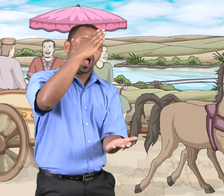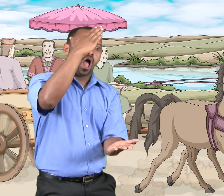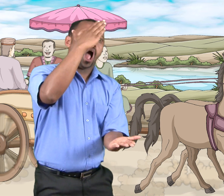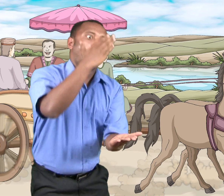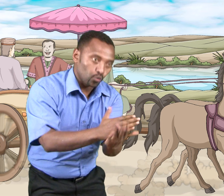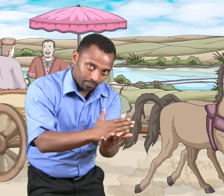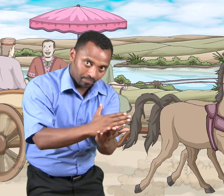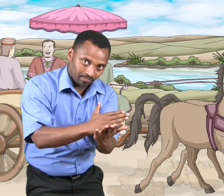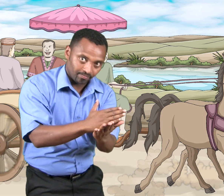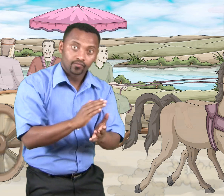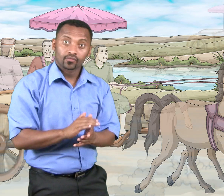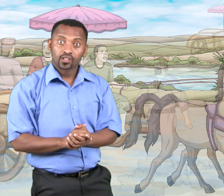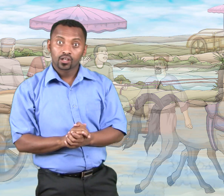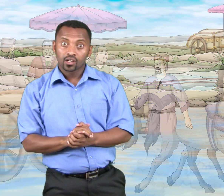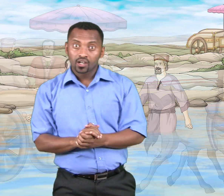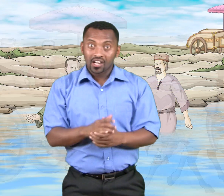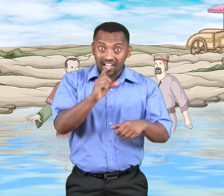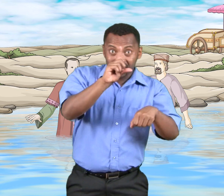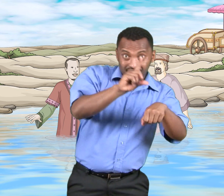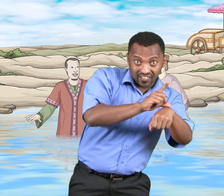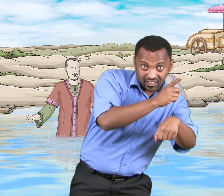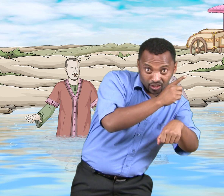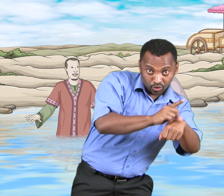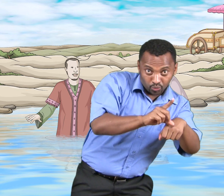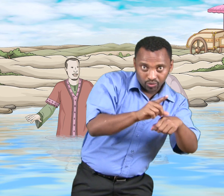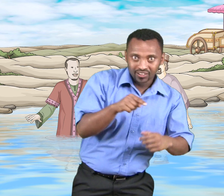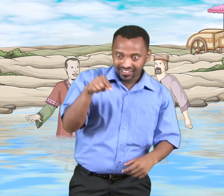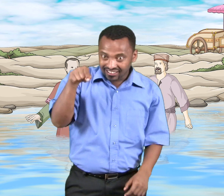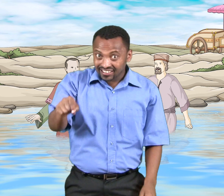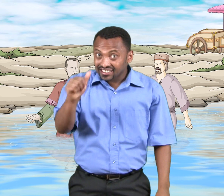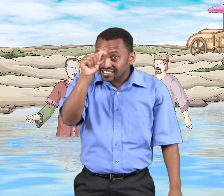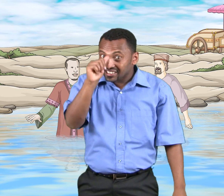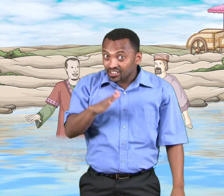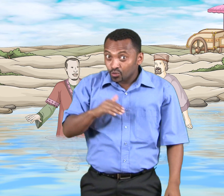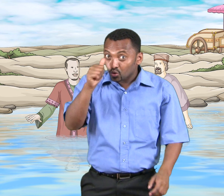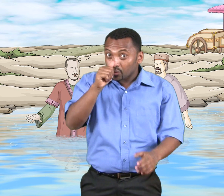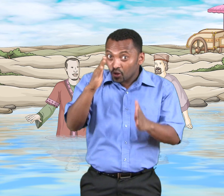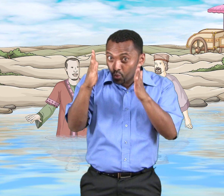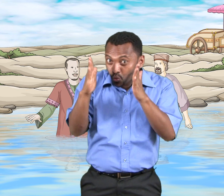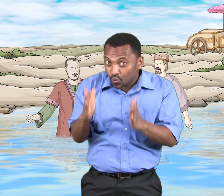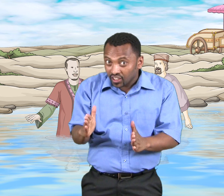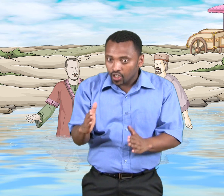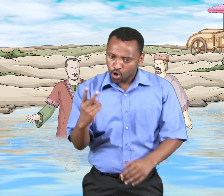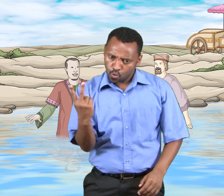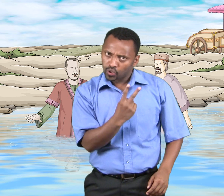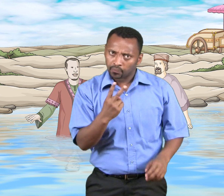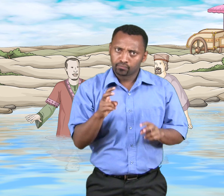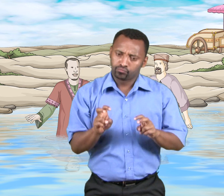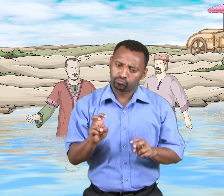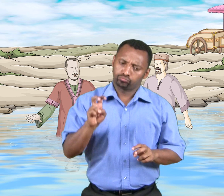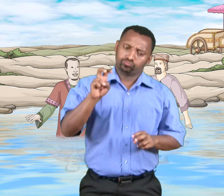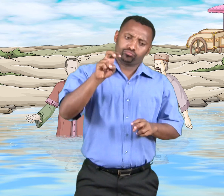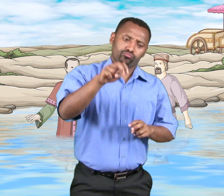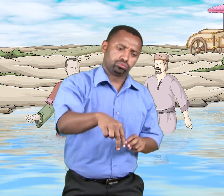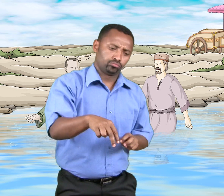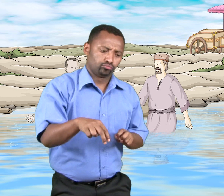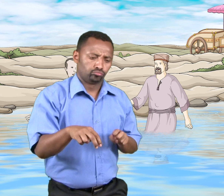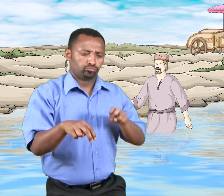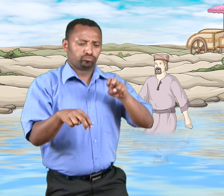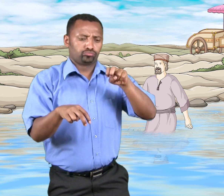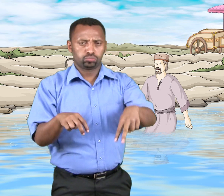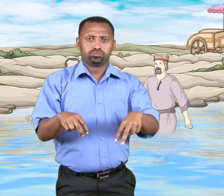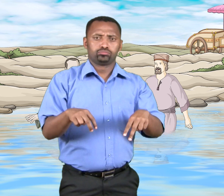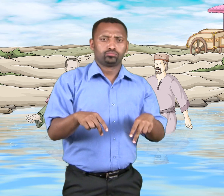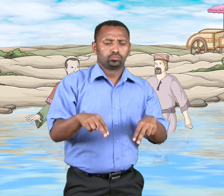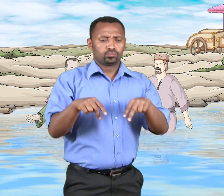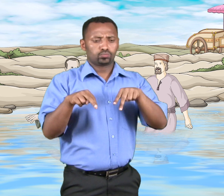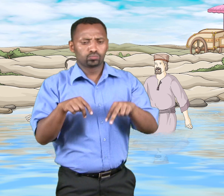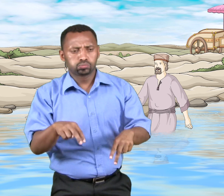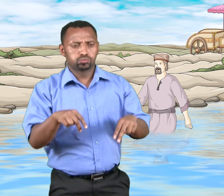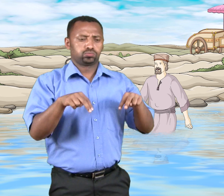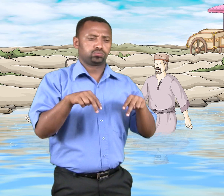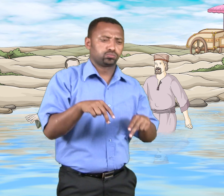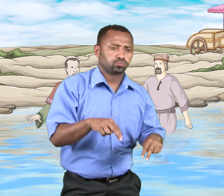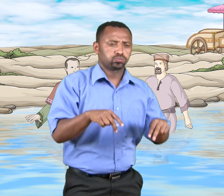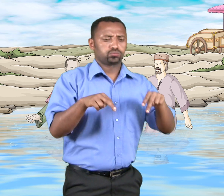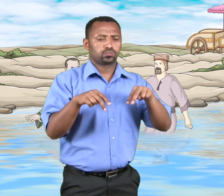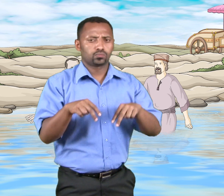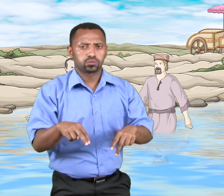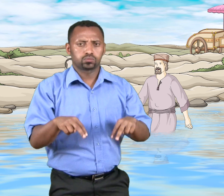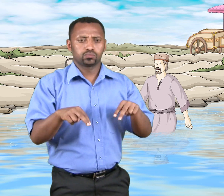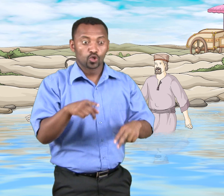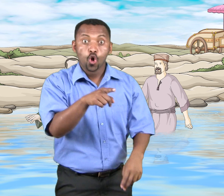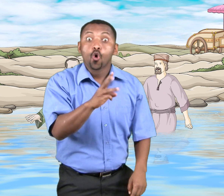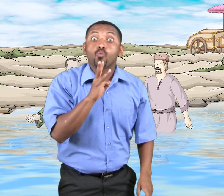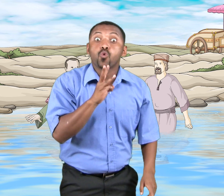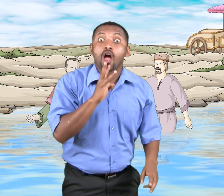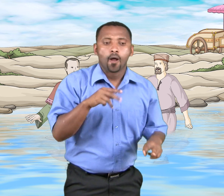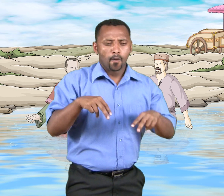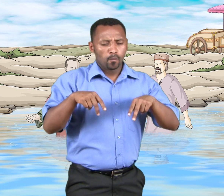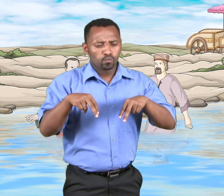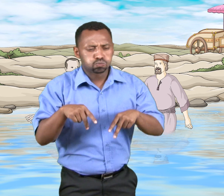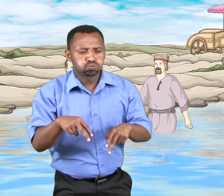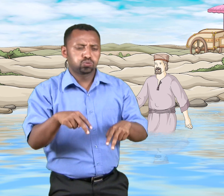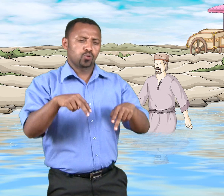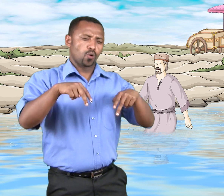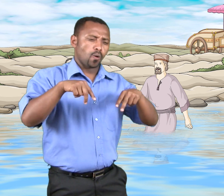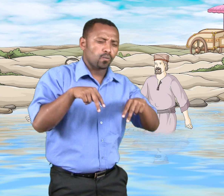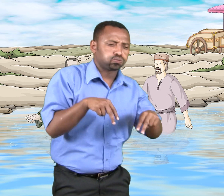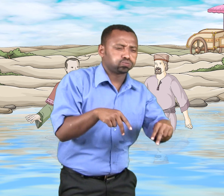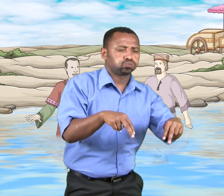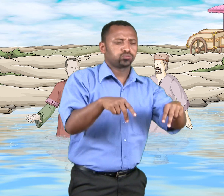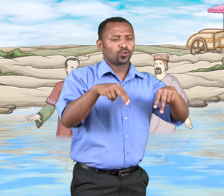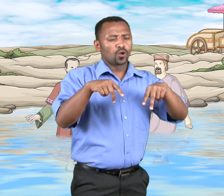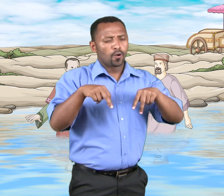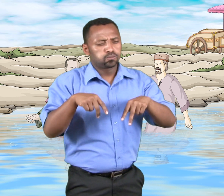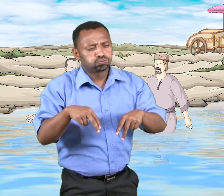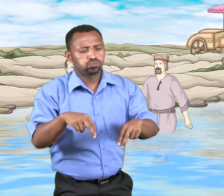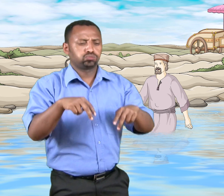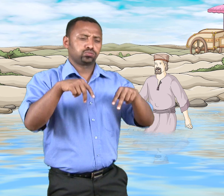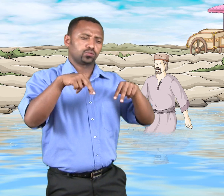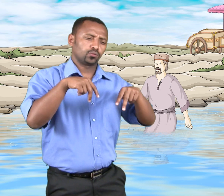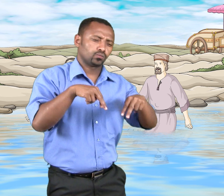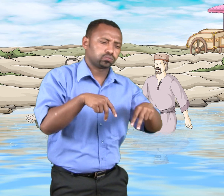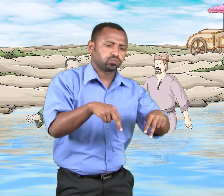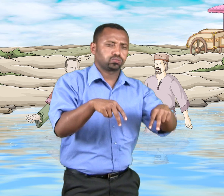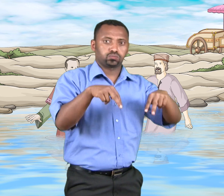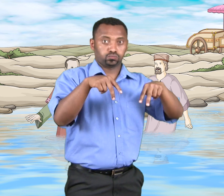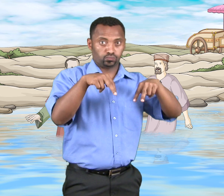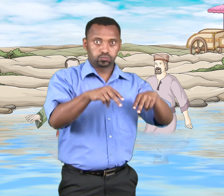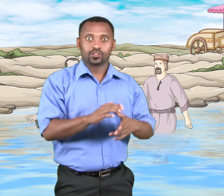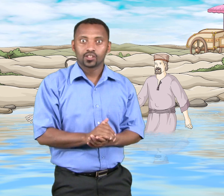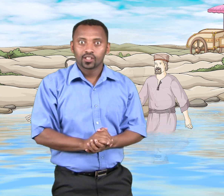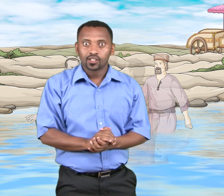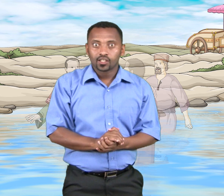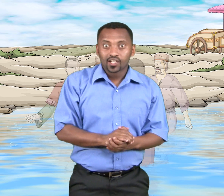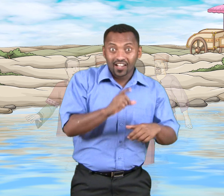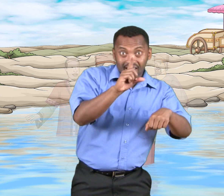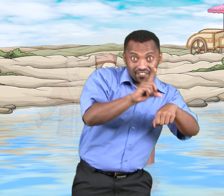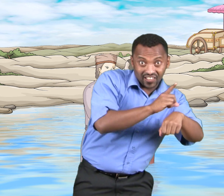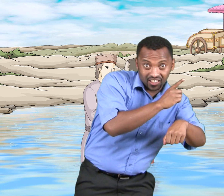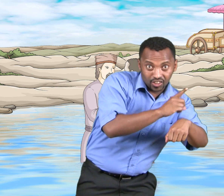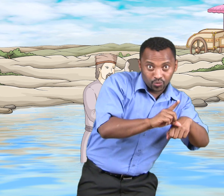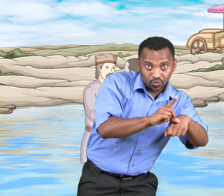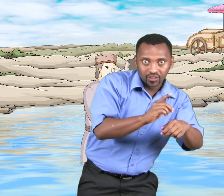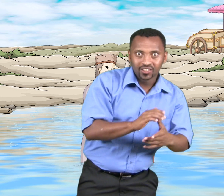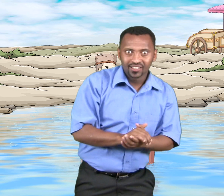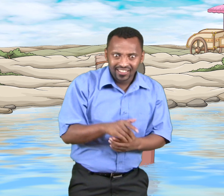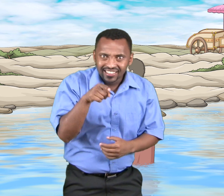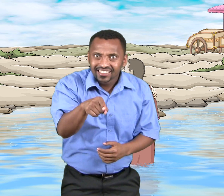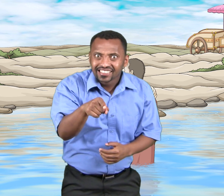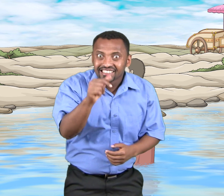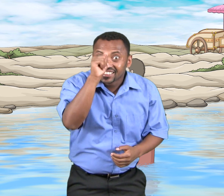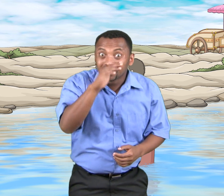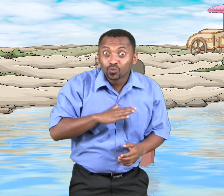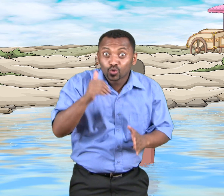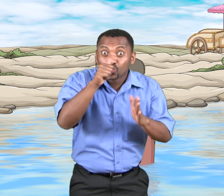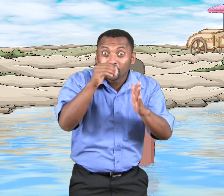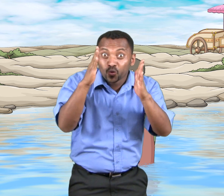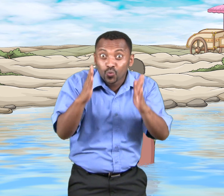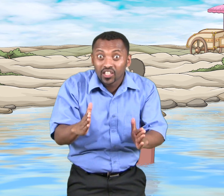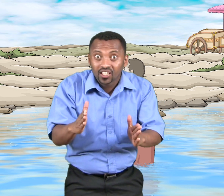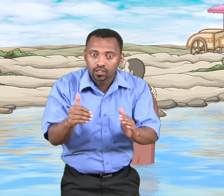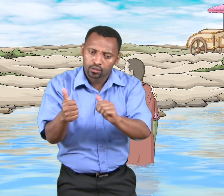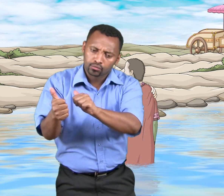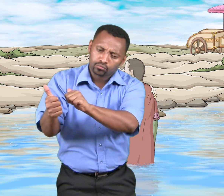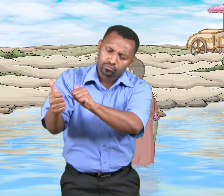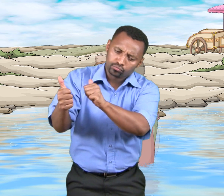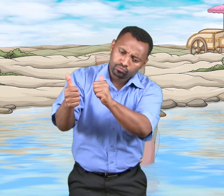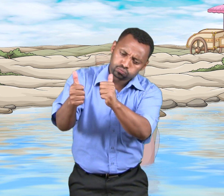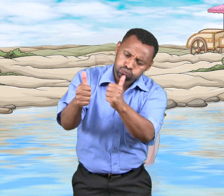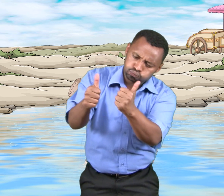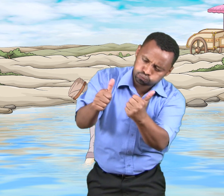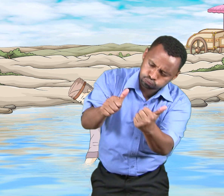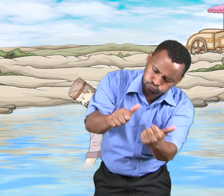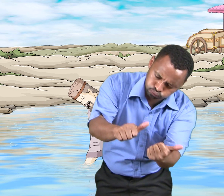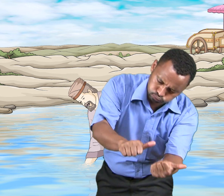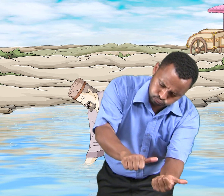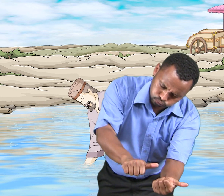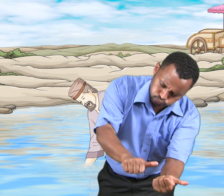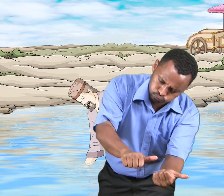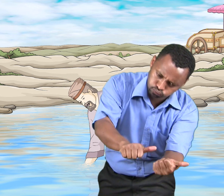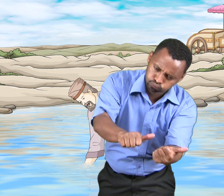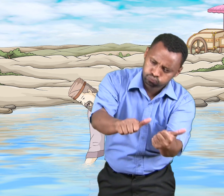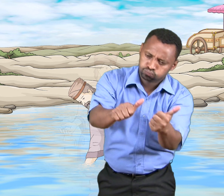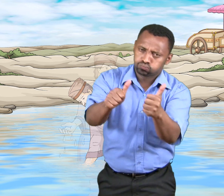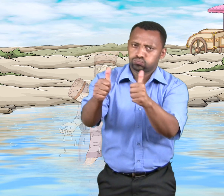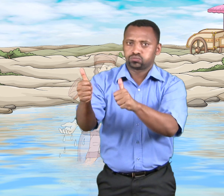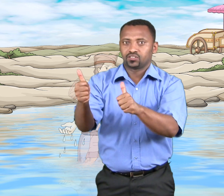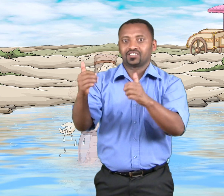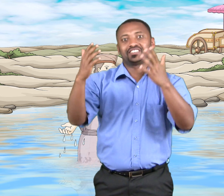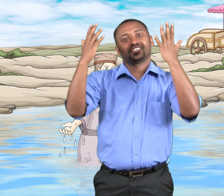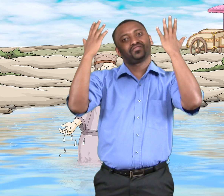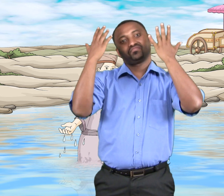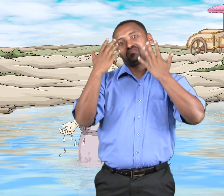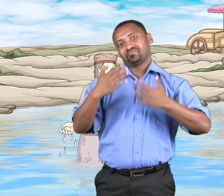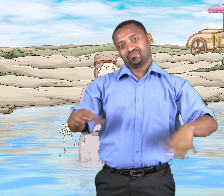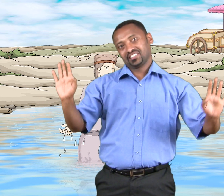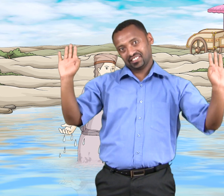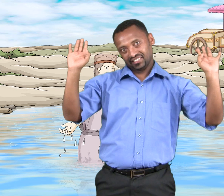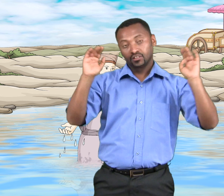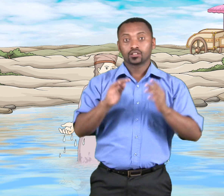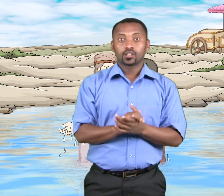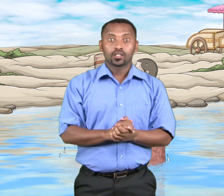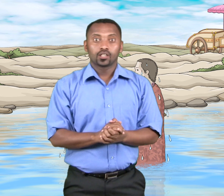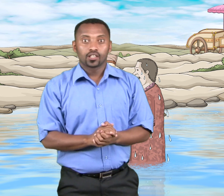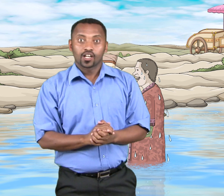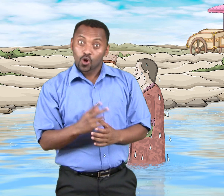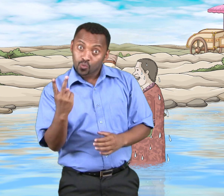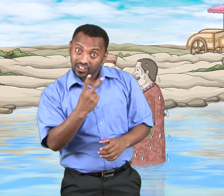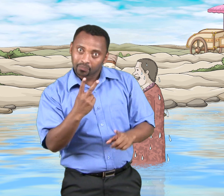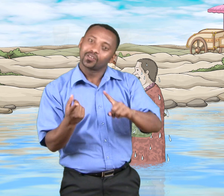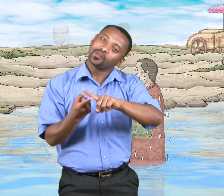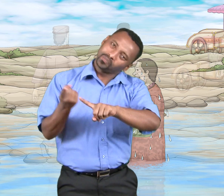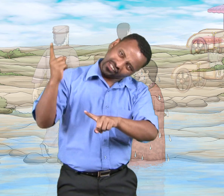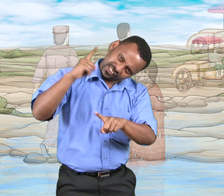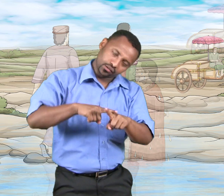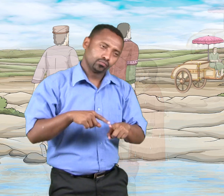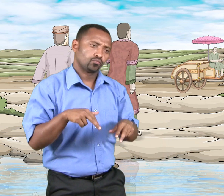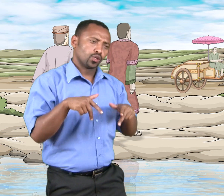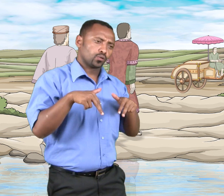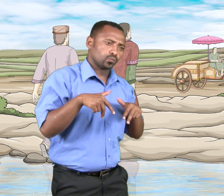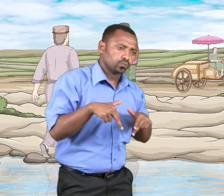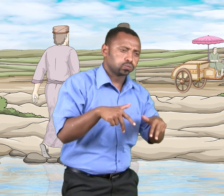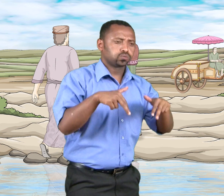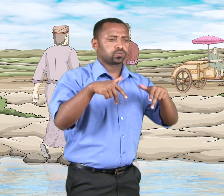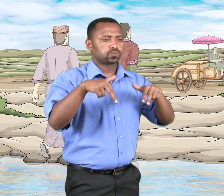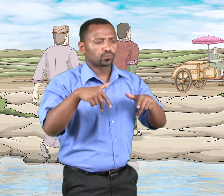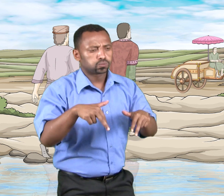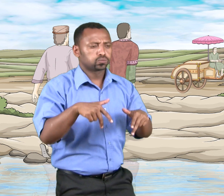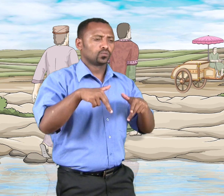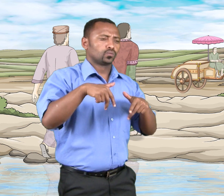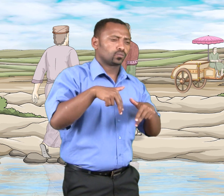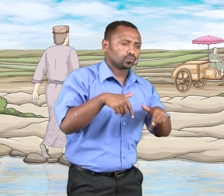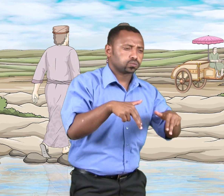Then both Philip and the eunuch went down into the water, and Philip baptized him.